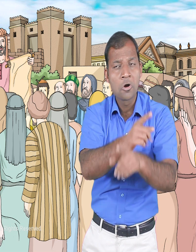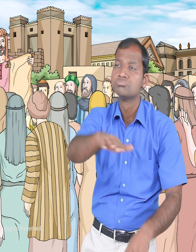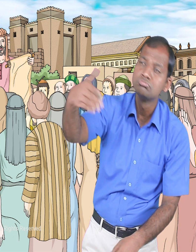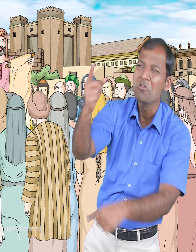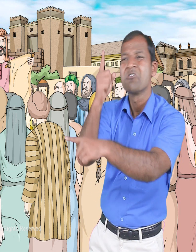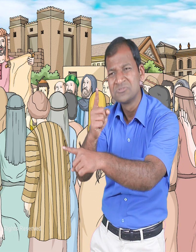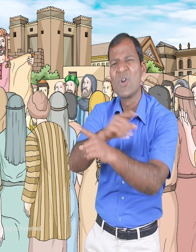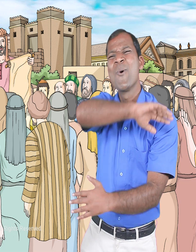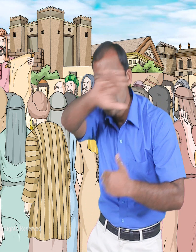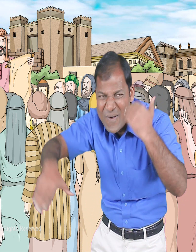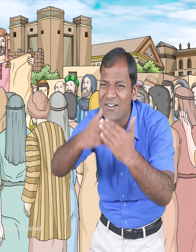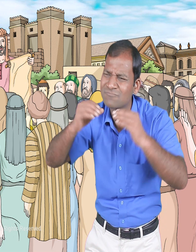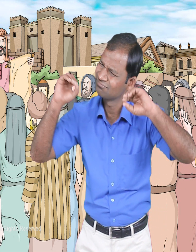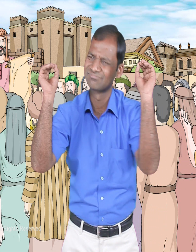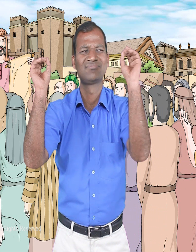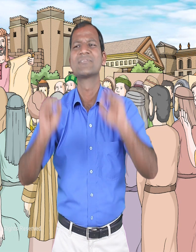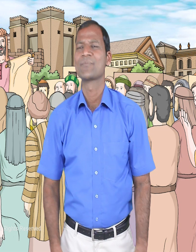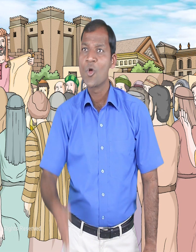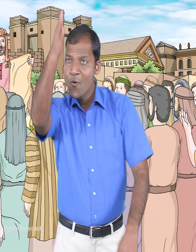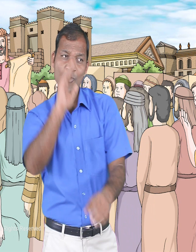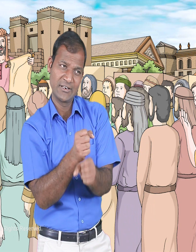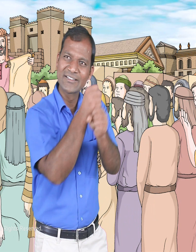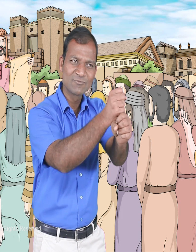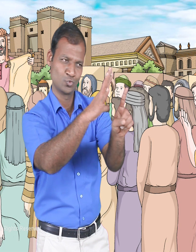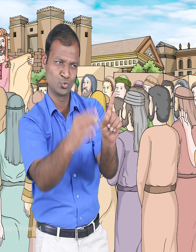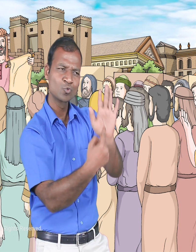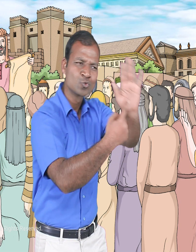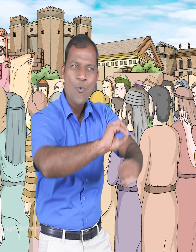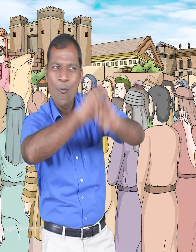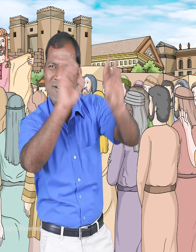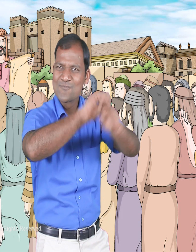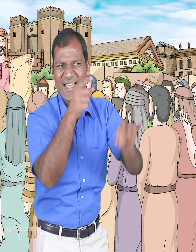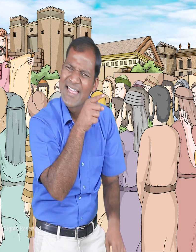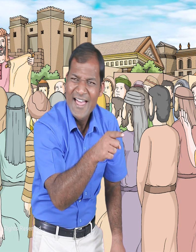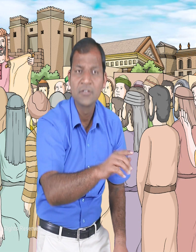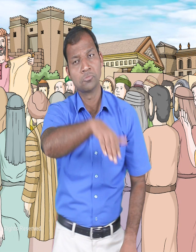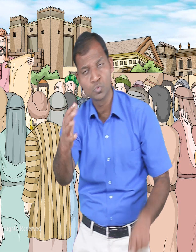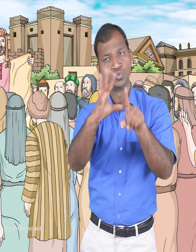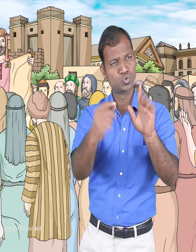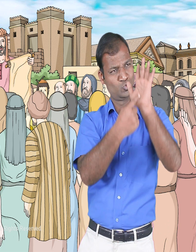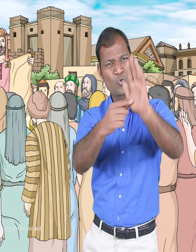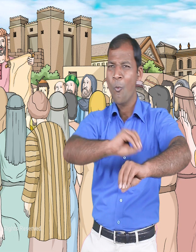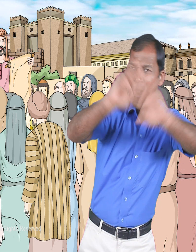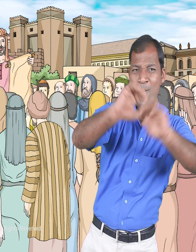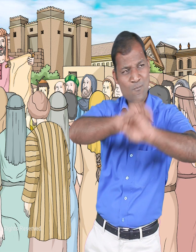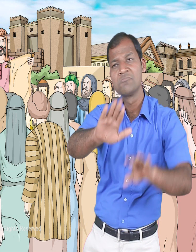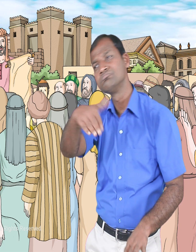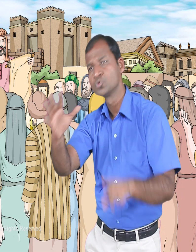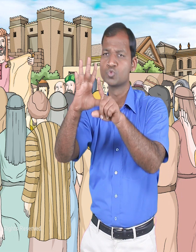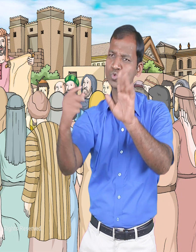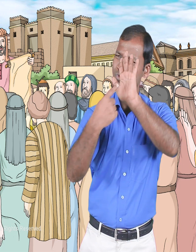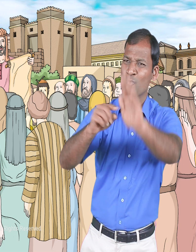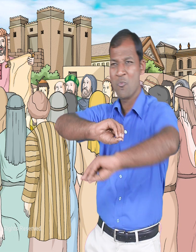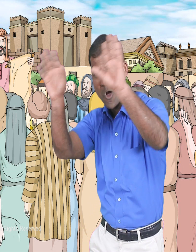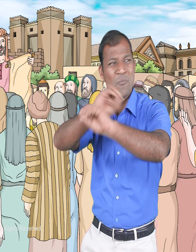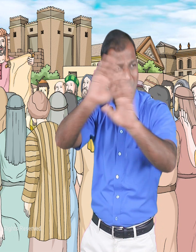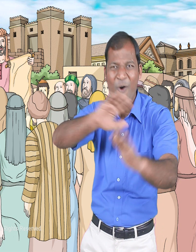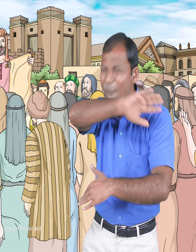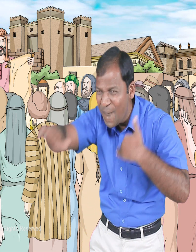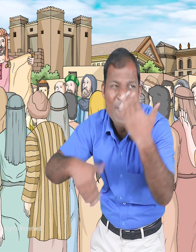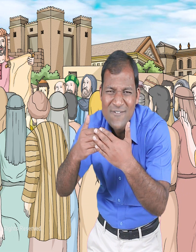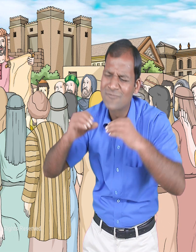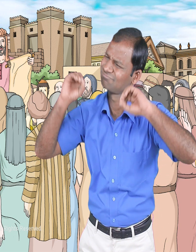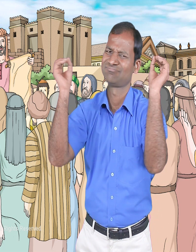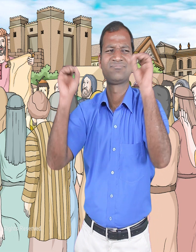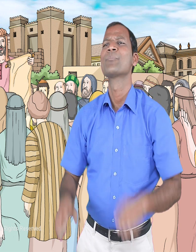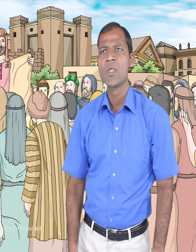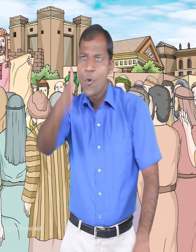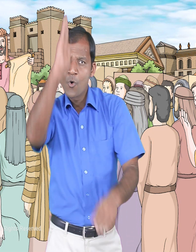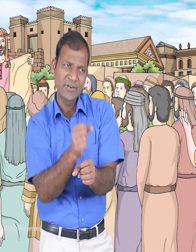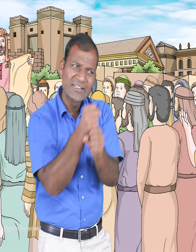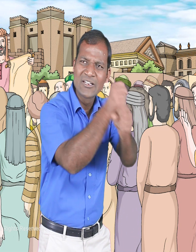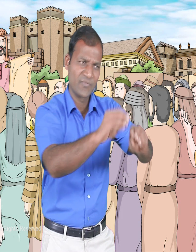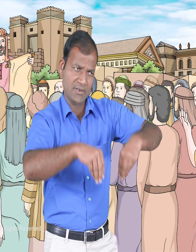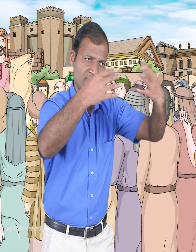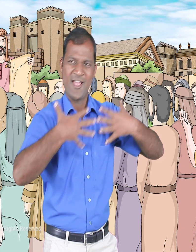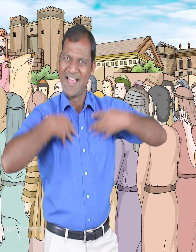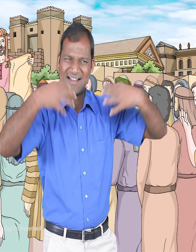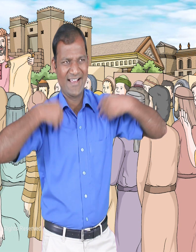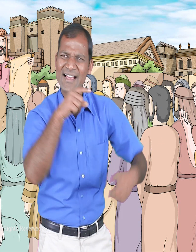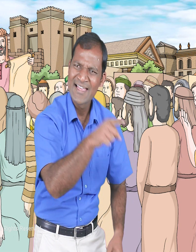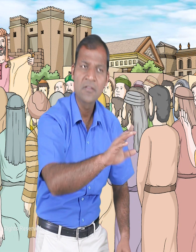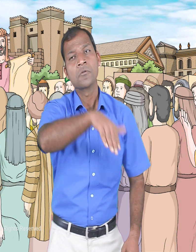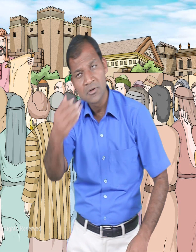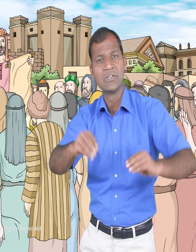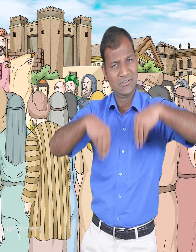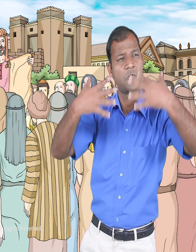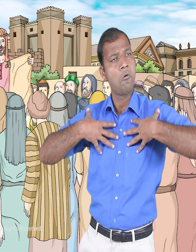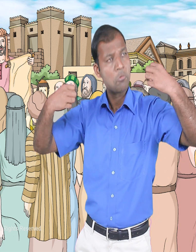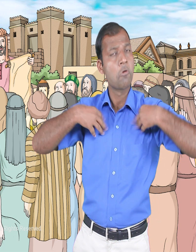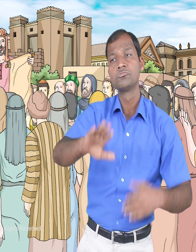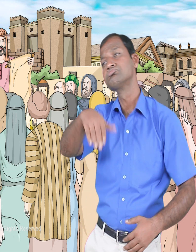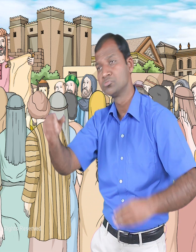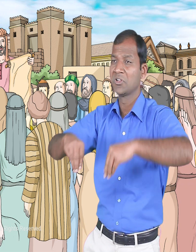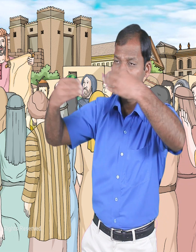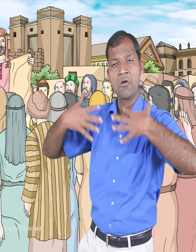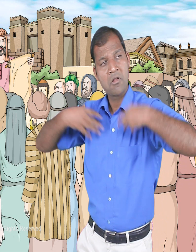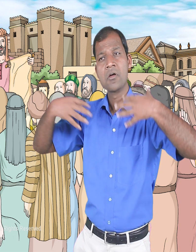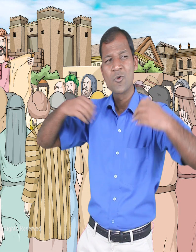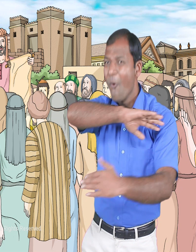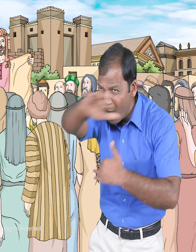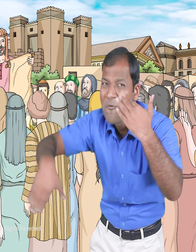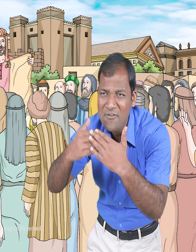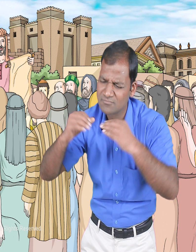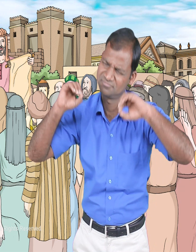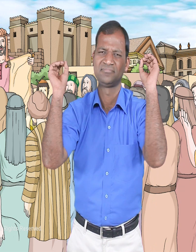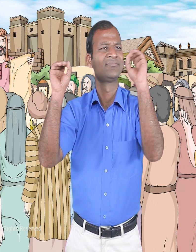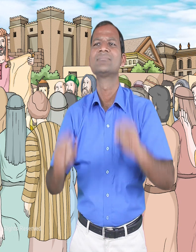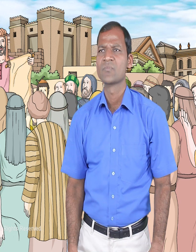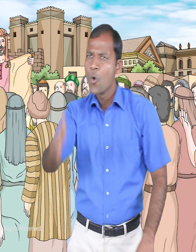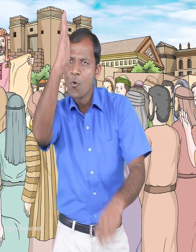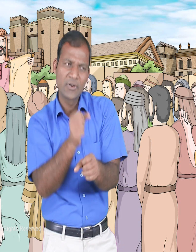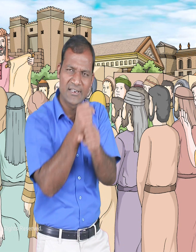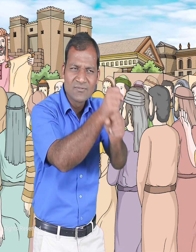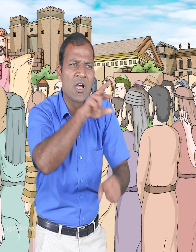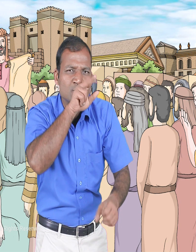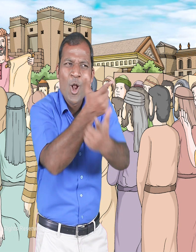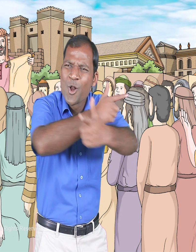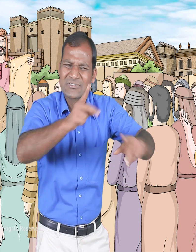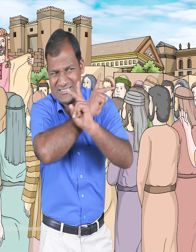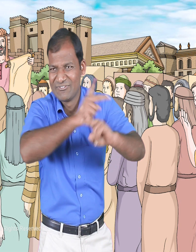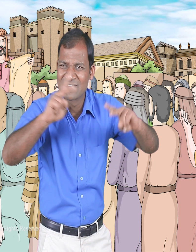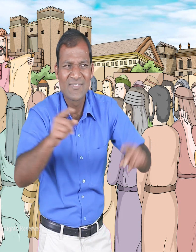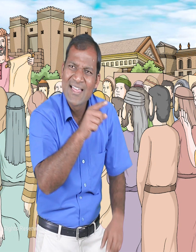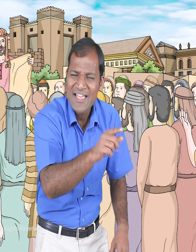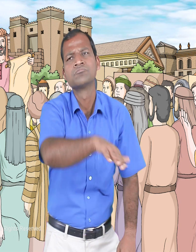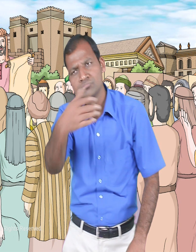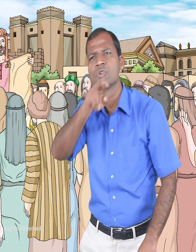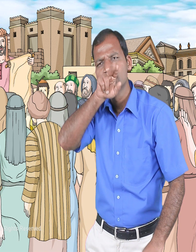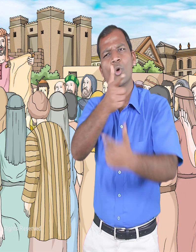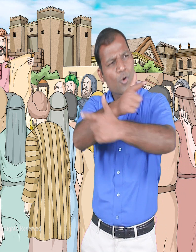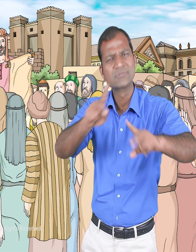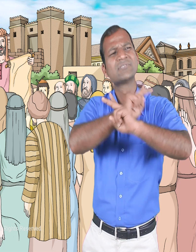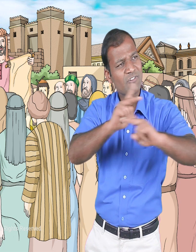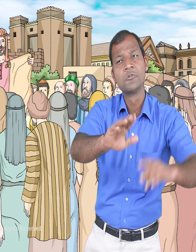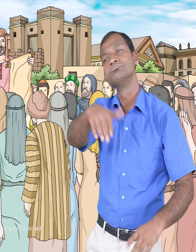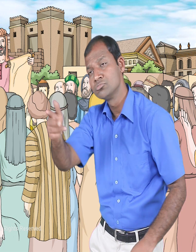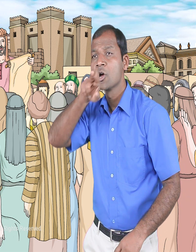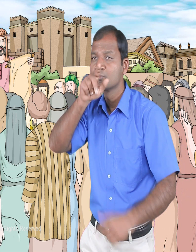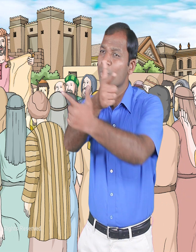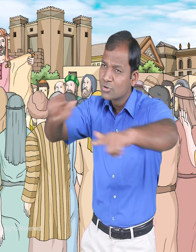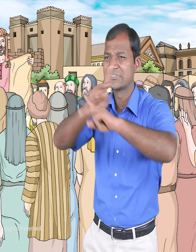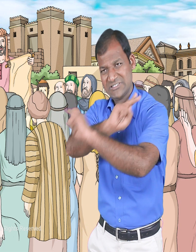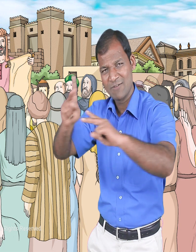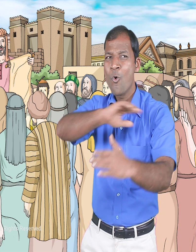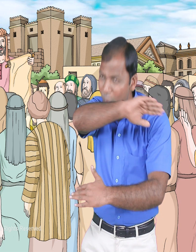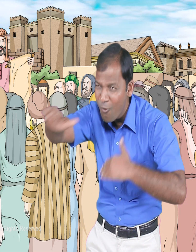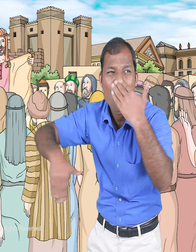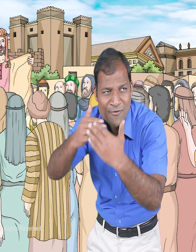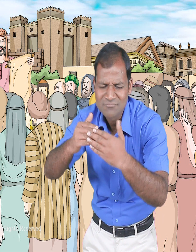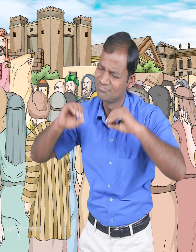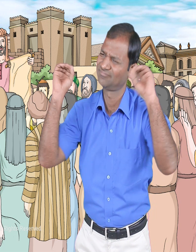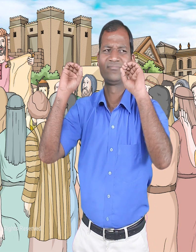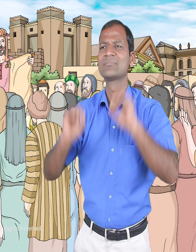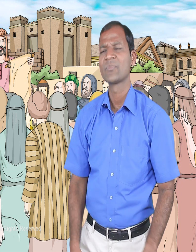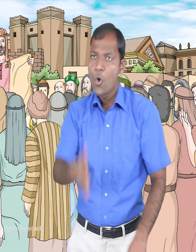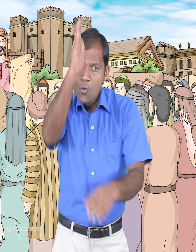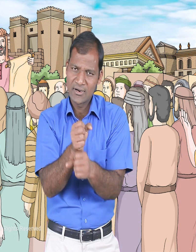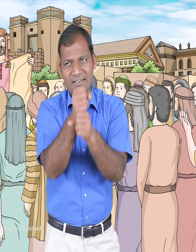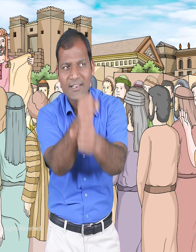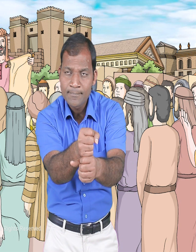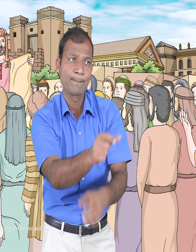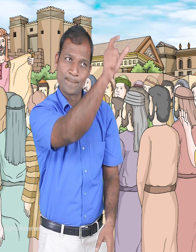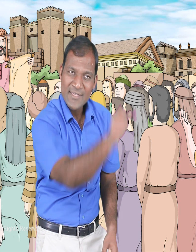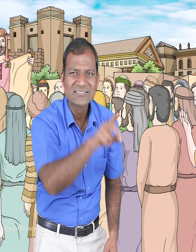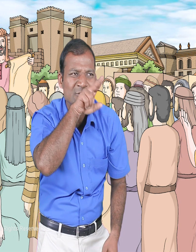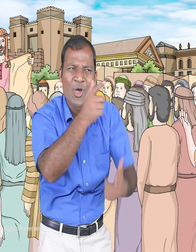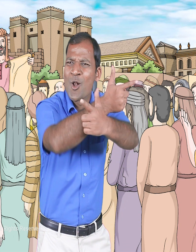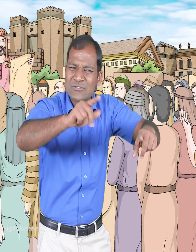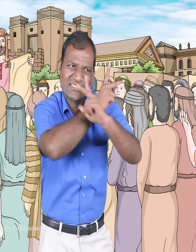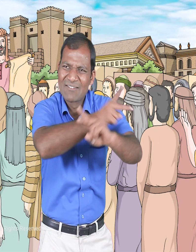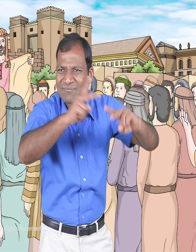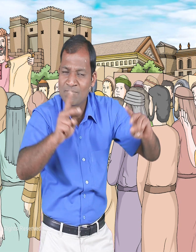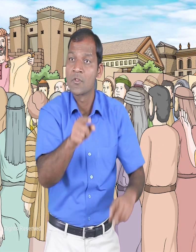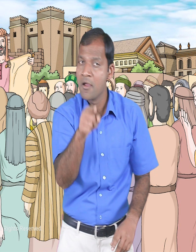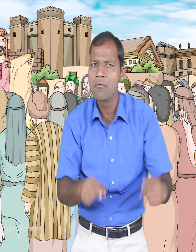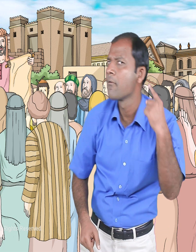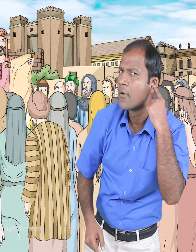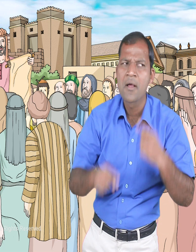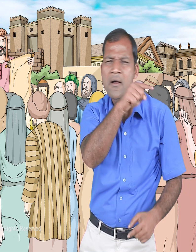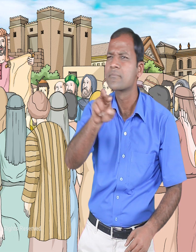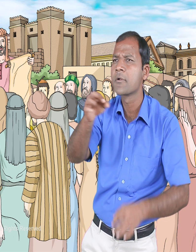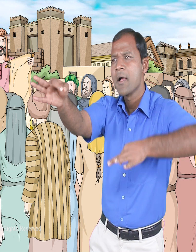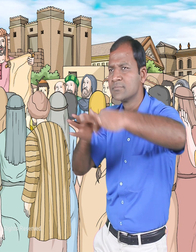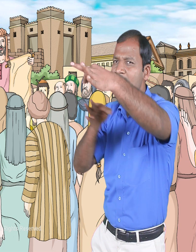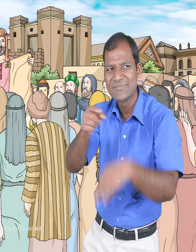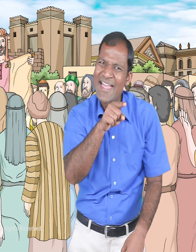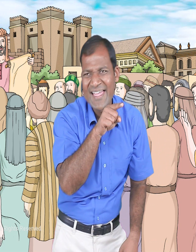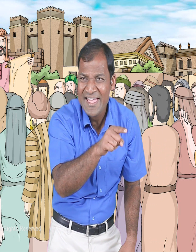Are all apostles? Are all prophets? Are all teachers? Do all work miracles? Do all have gifts of healing? Do all speak in tongues?